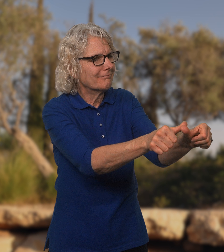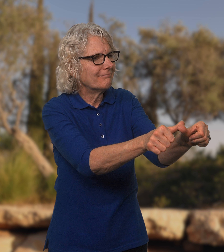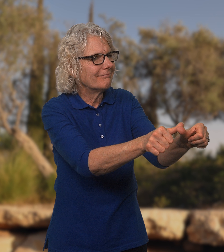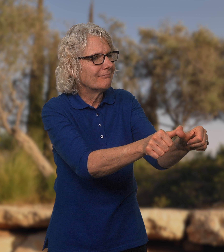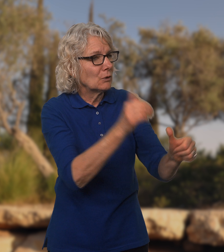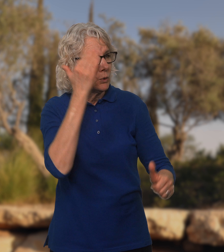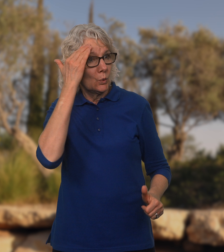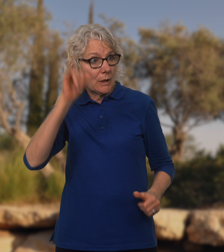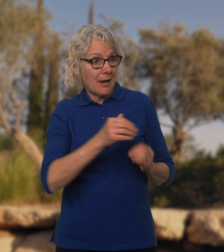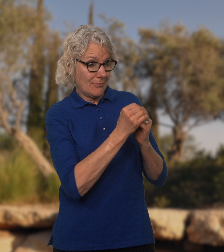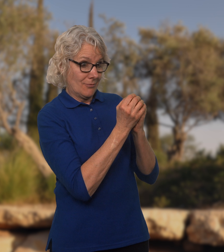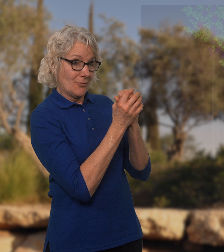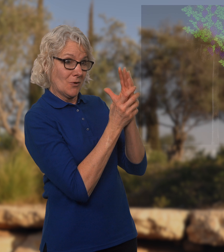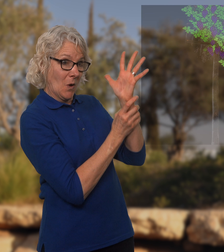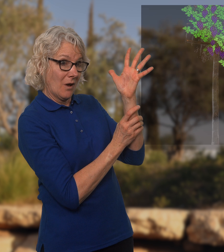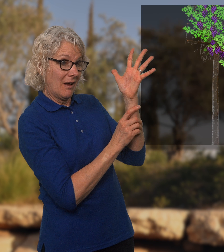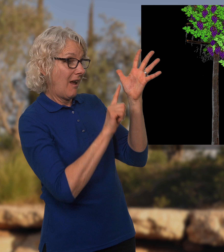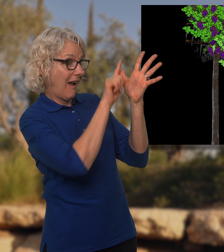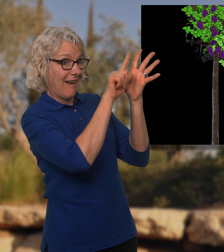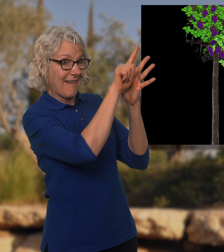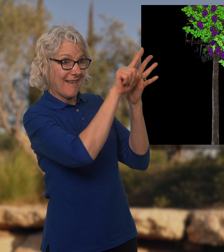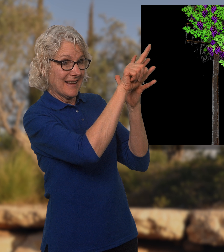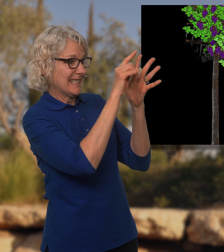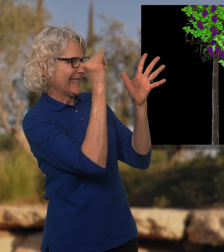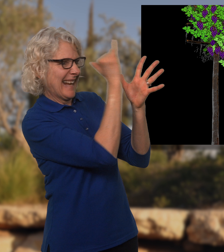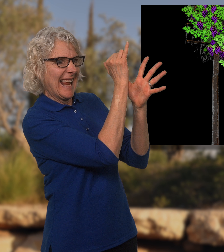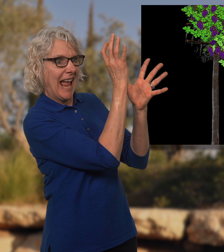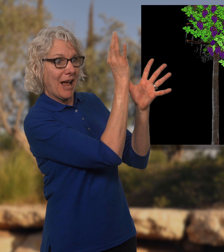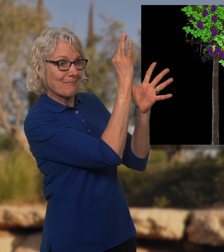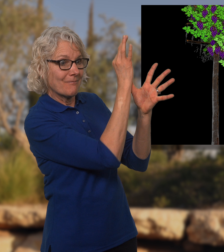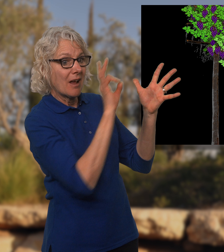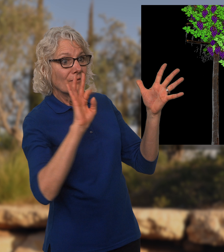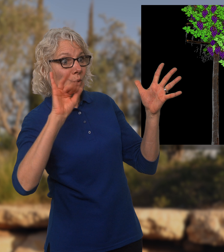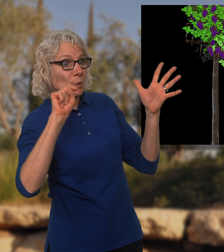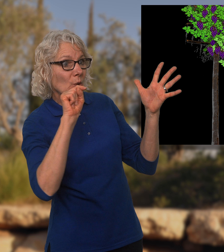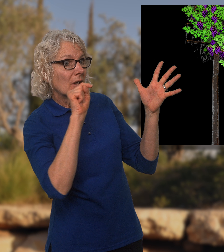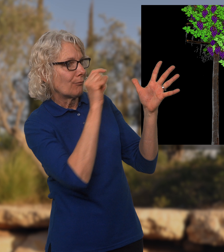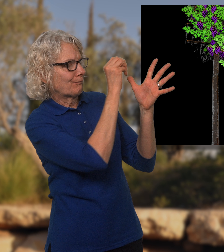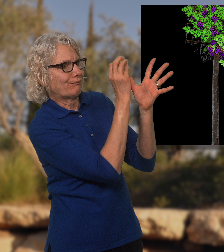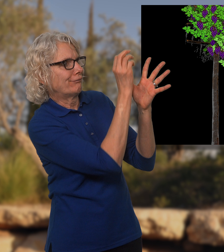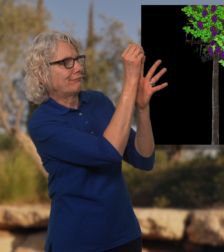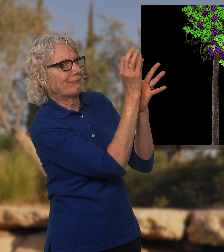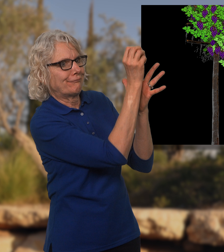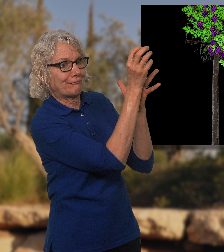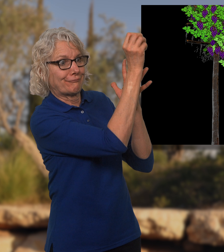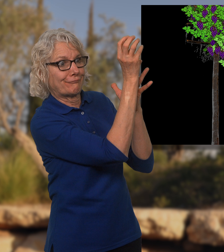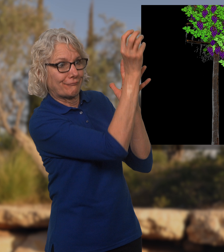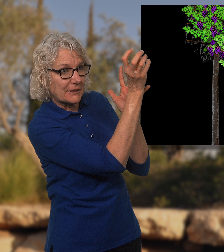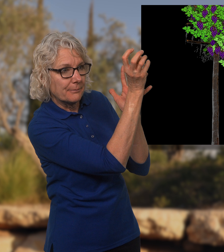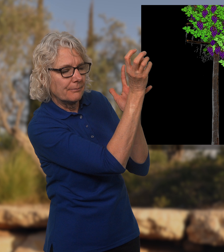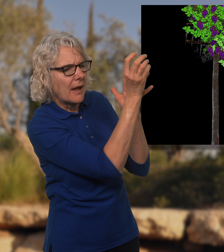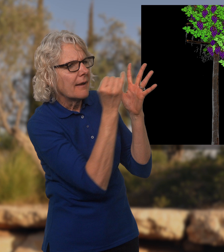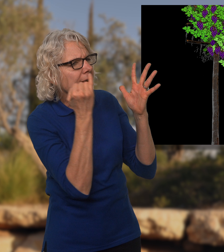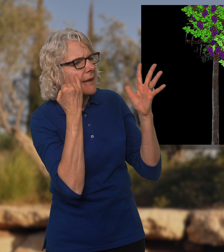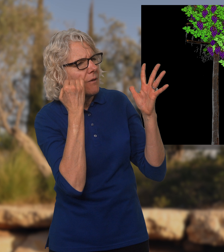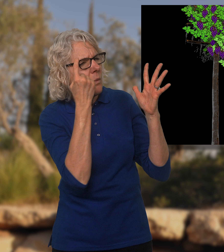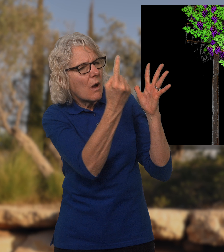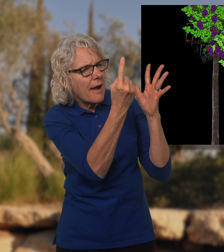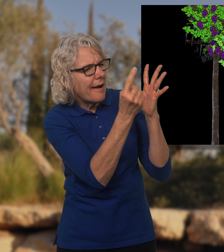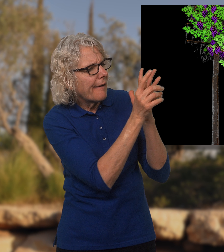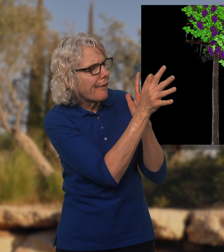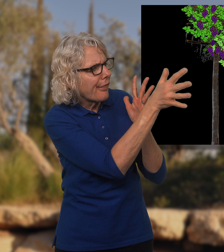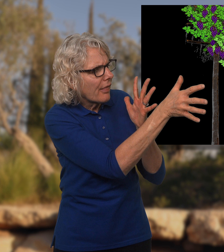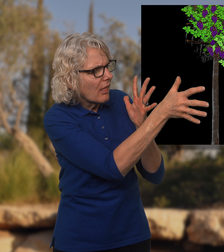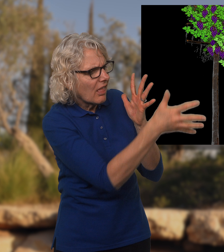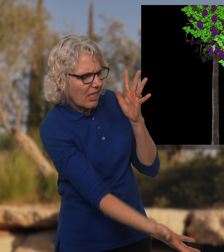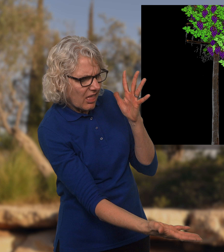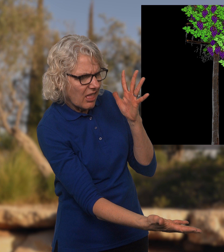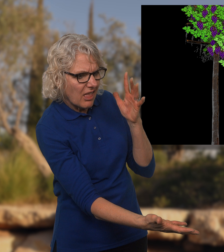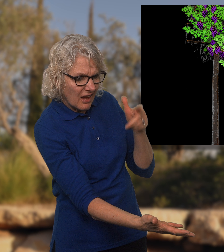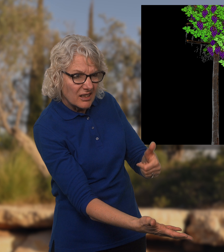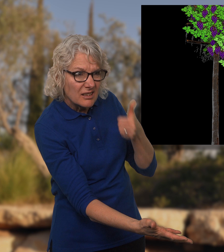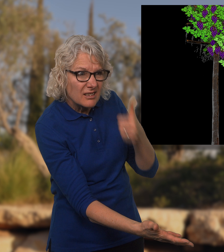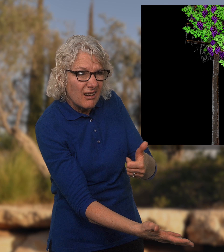Remain in Me, and I will remain in you.